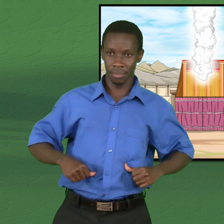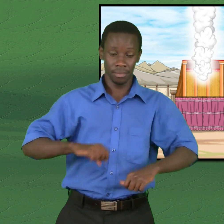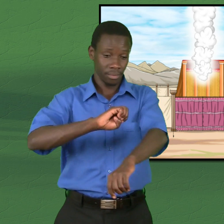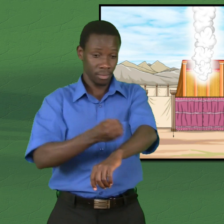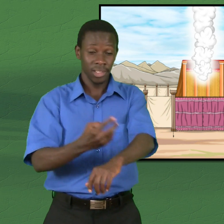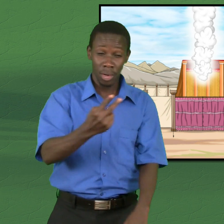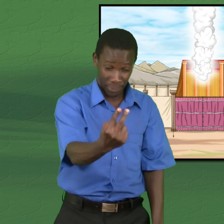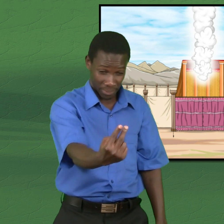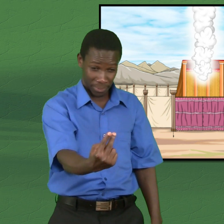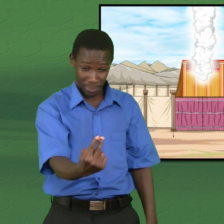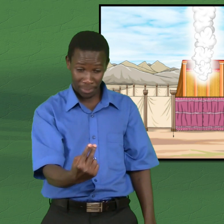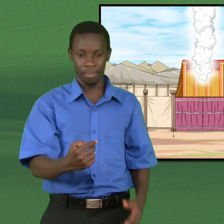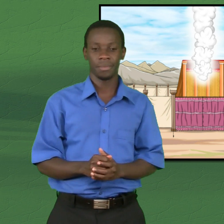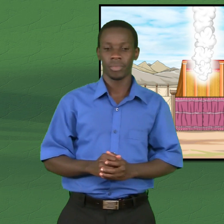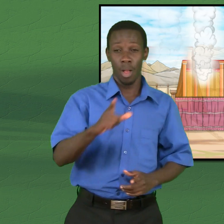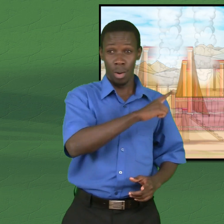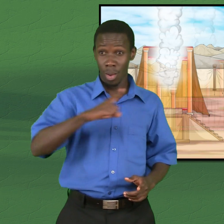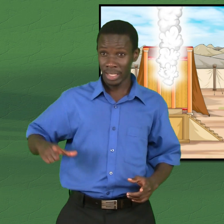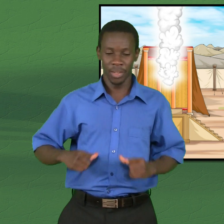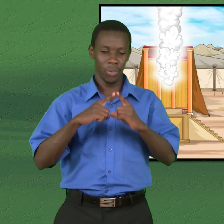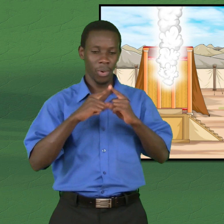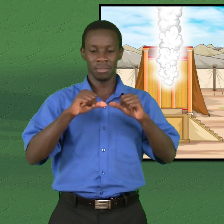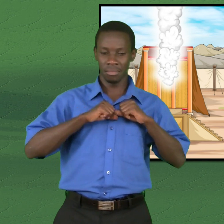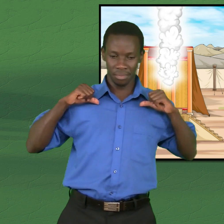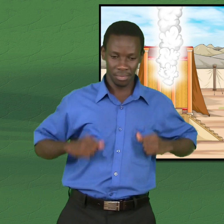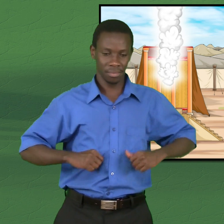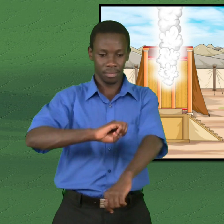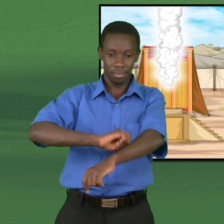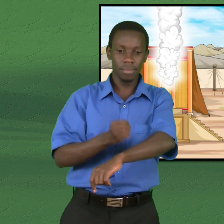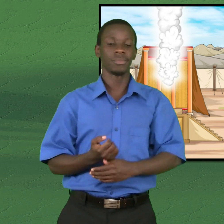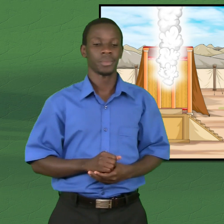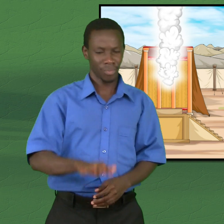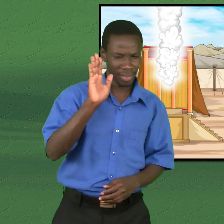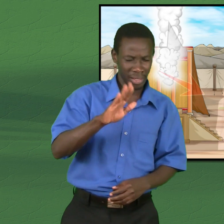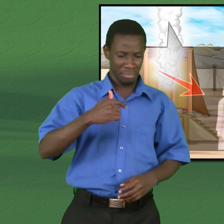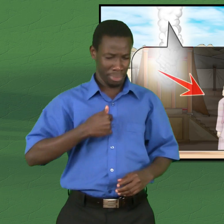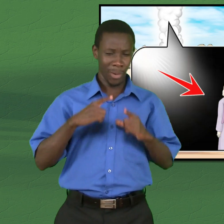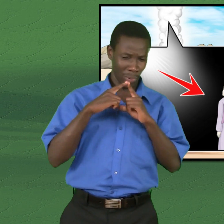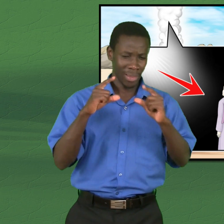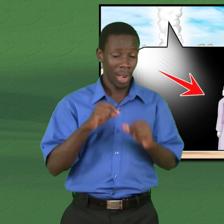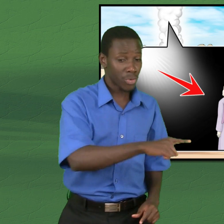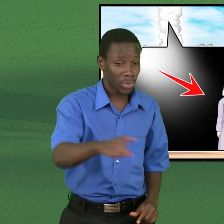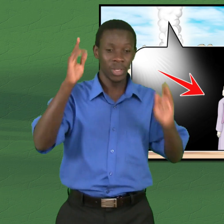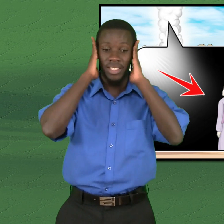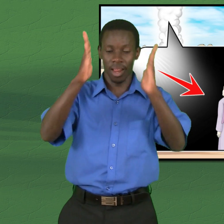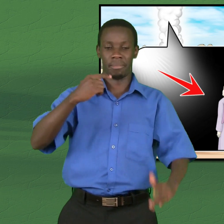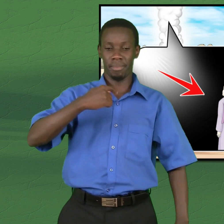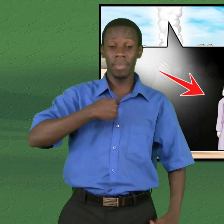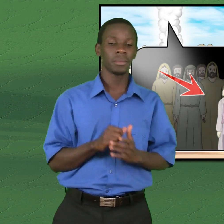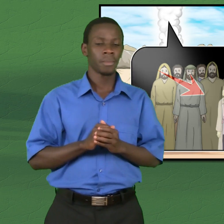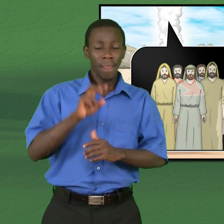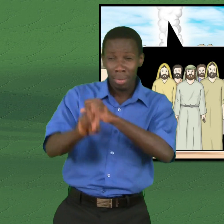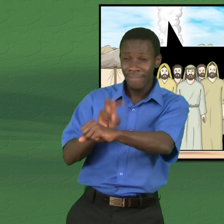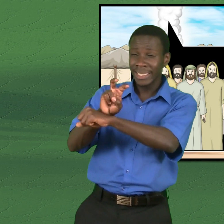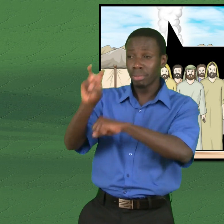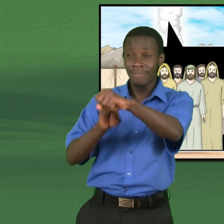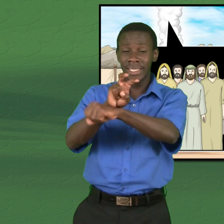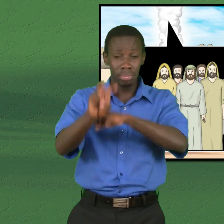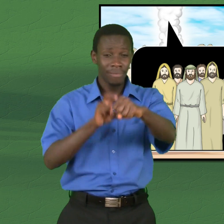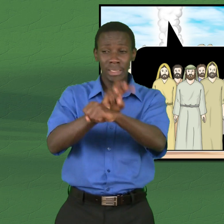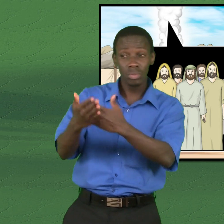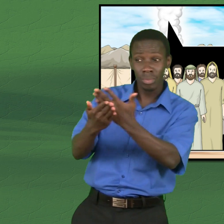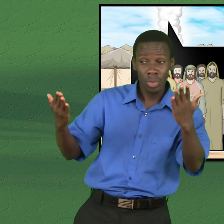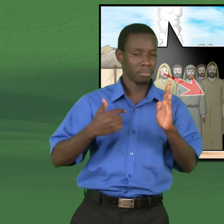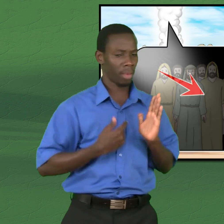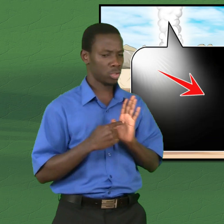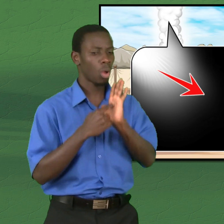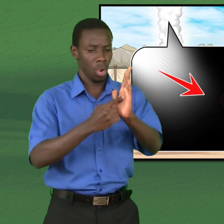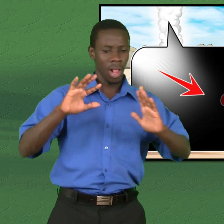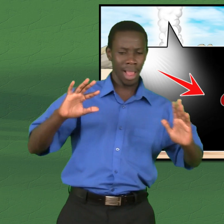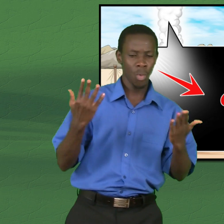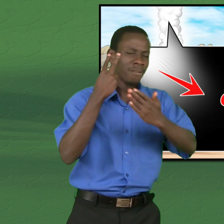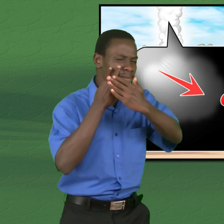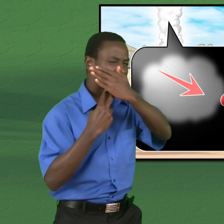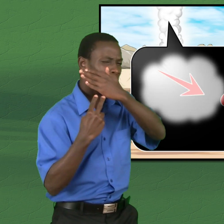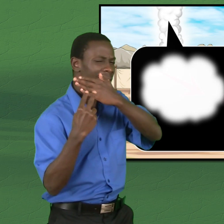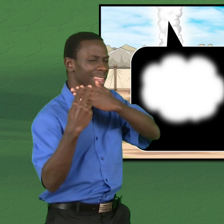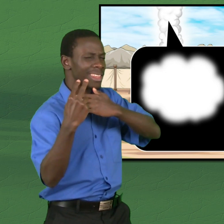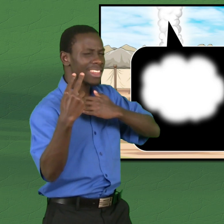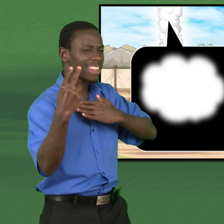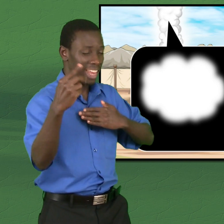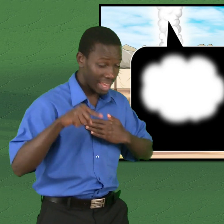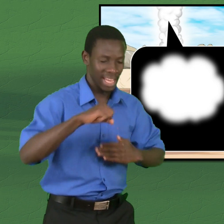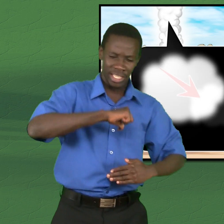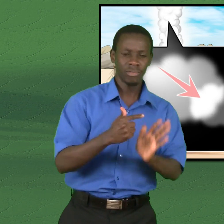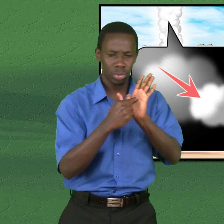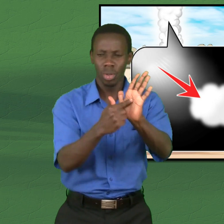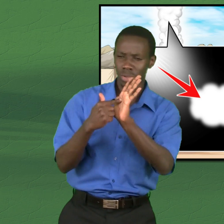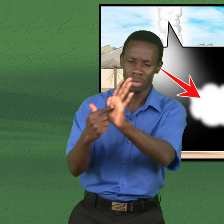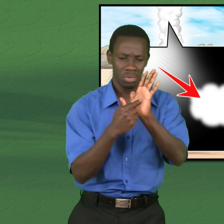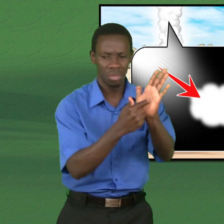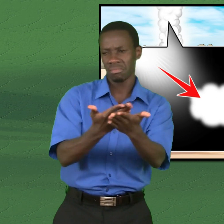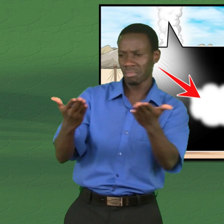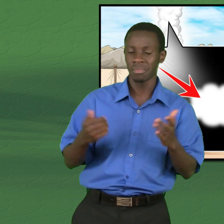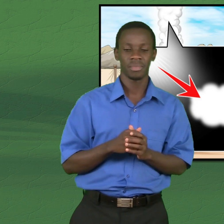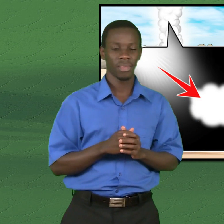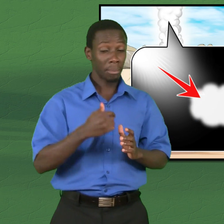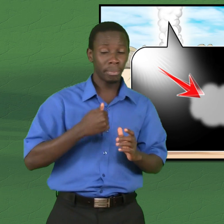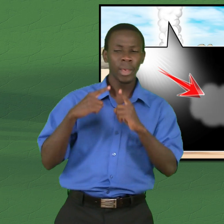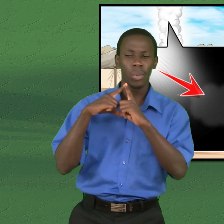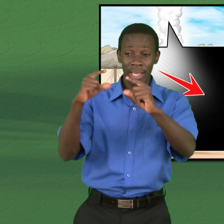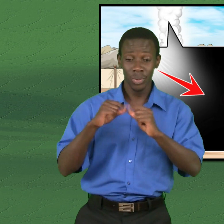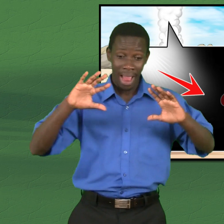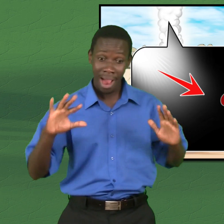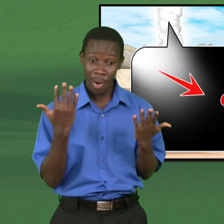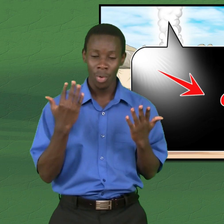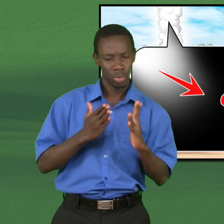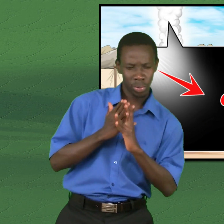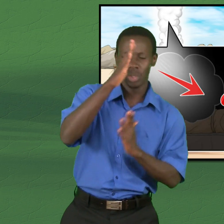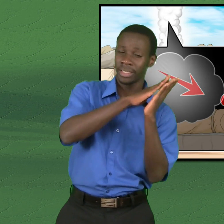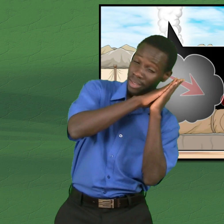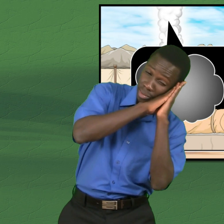When both of them had stepped forward, He said, “Hear now My words: If there is a prophet among you, I, the LORD, will reveal Myself to him in a vision;